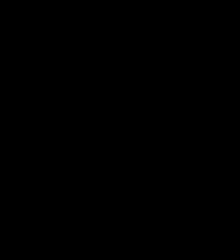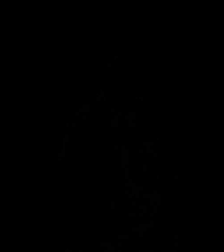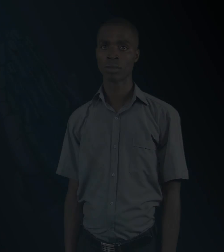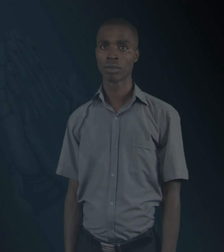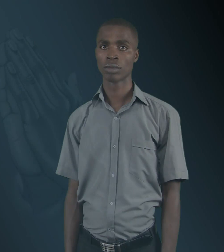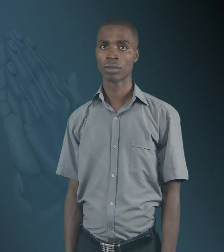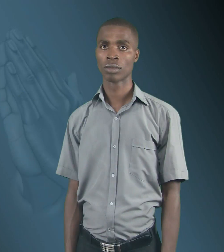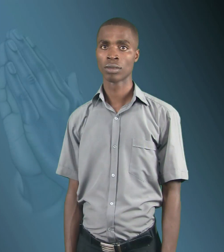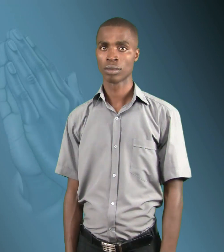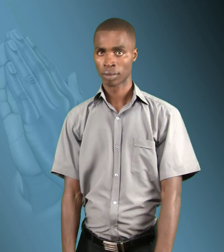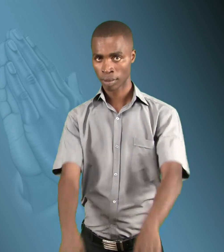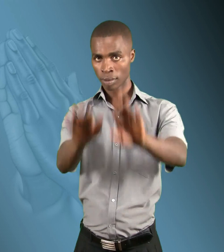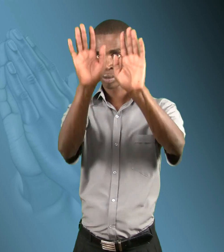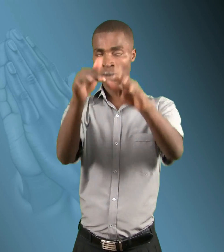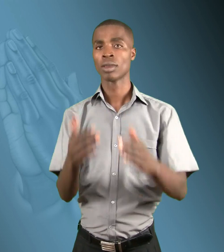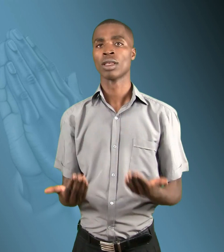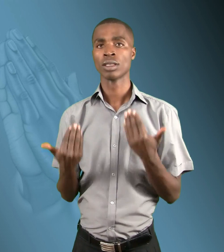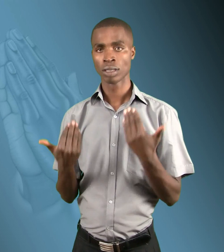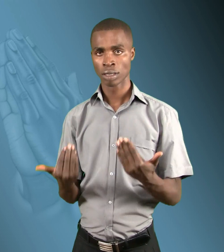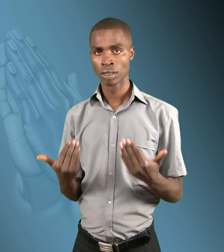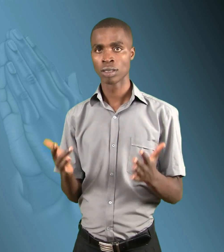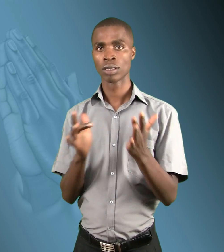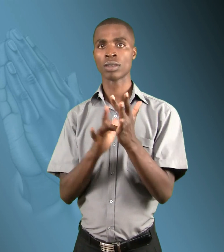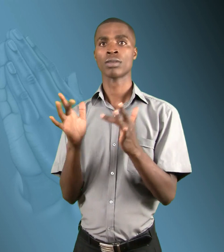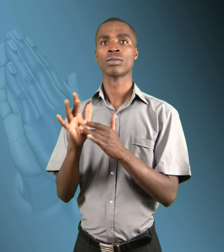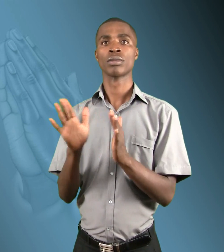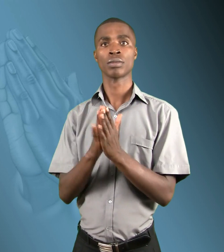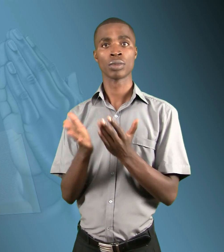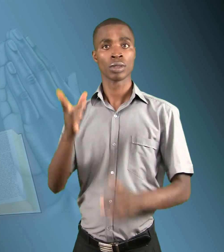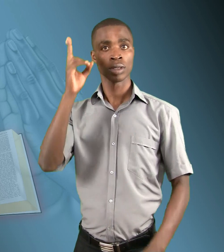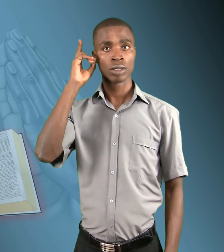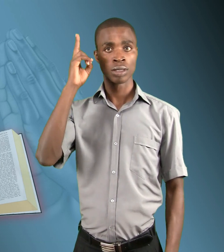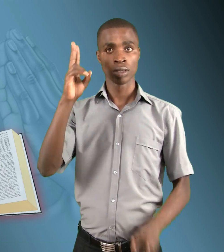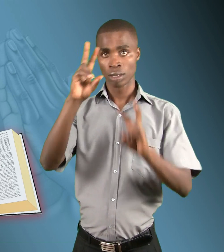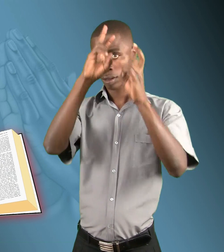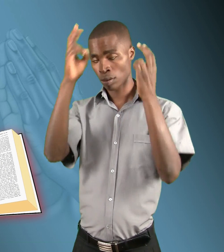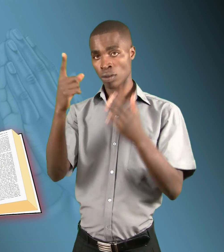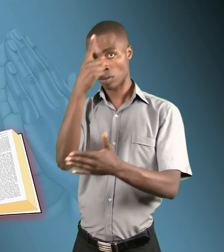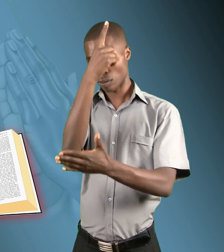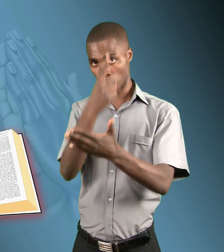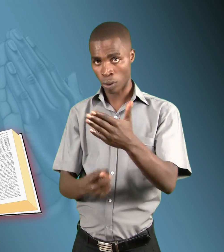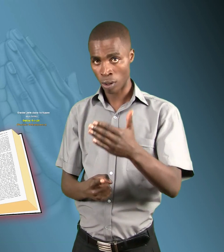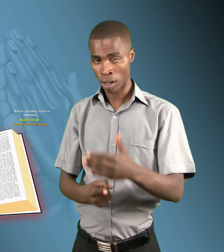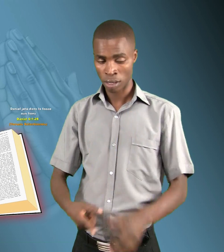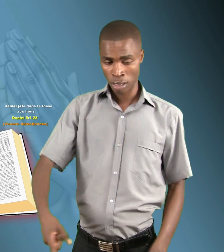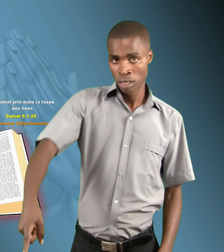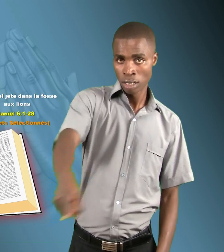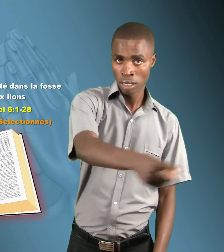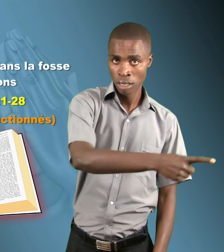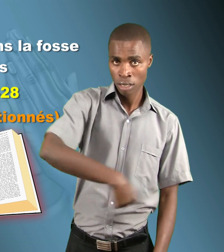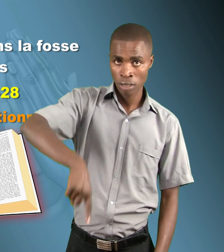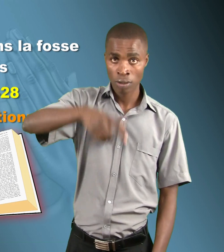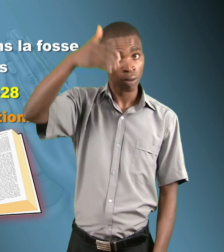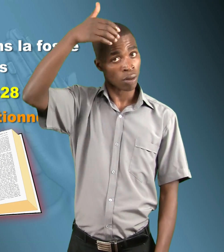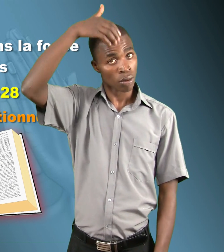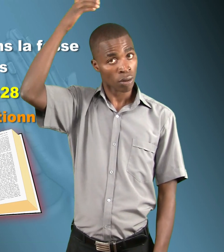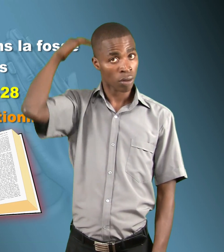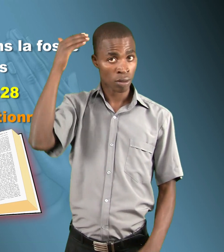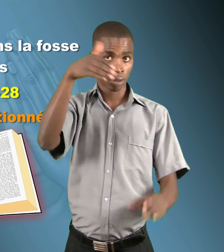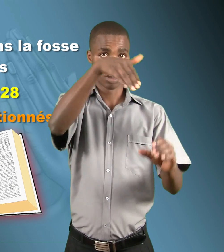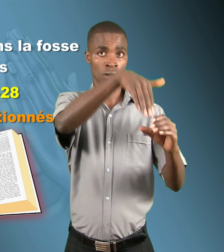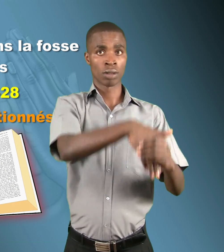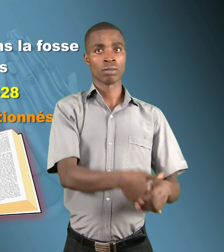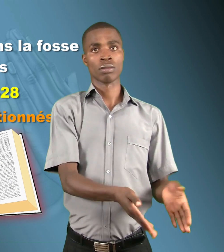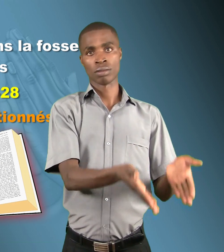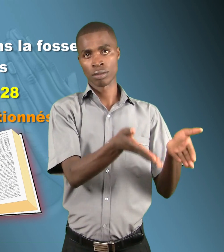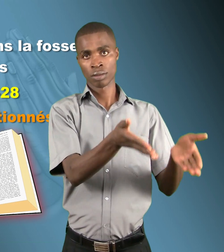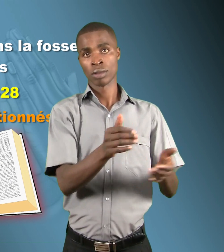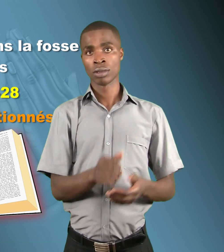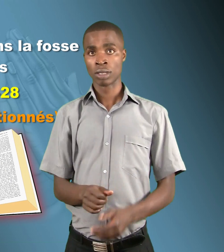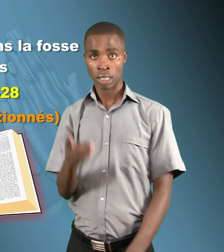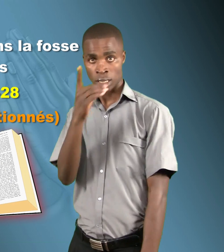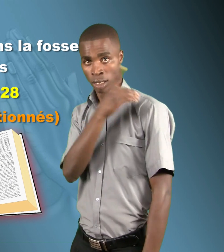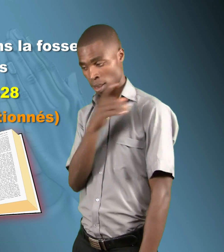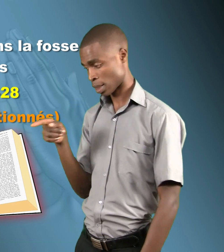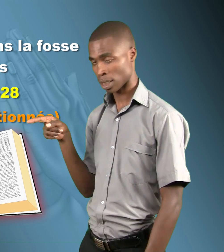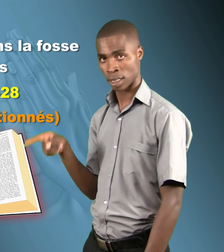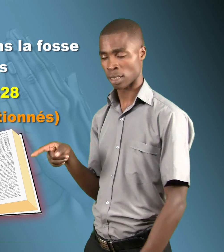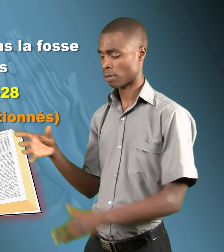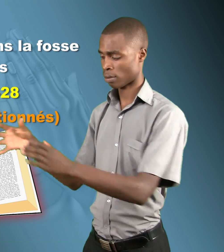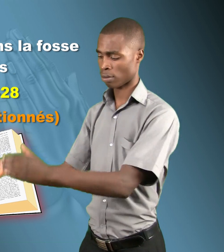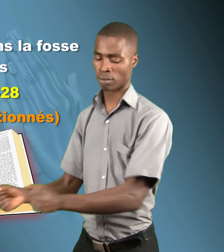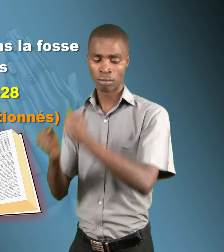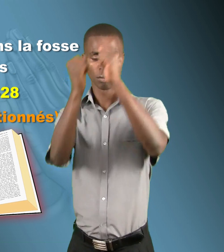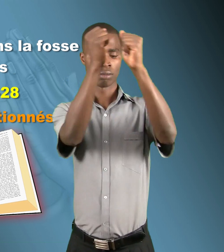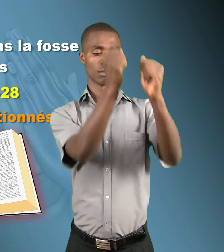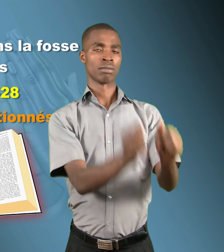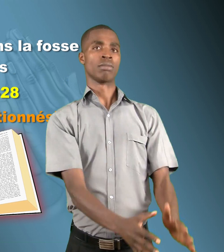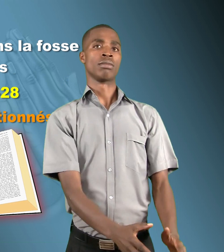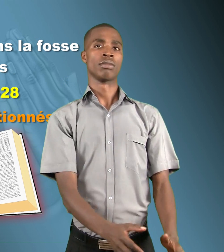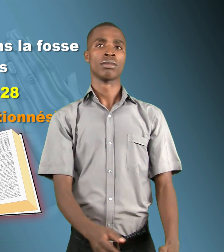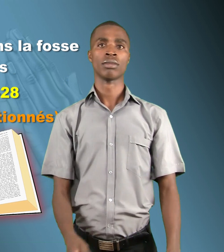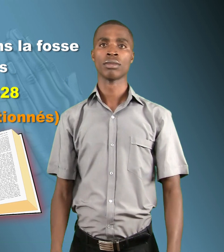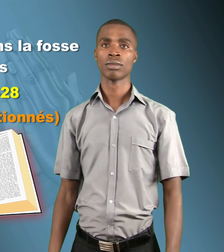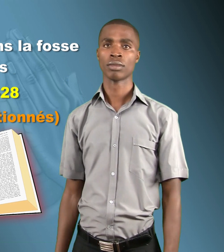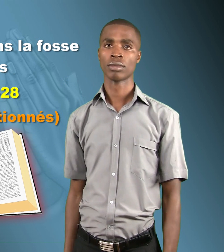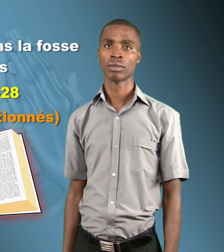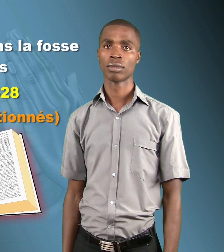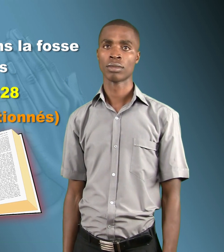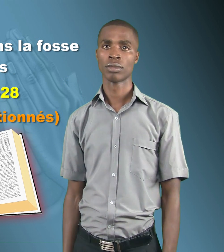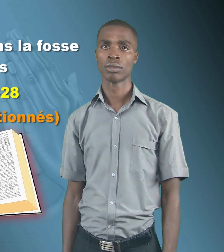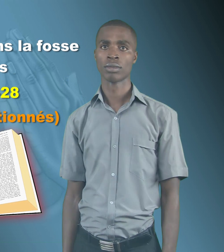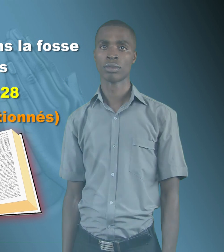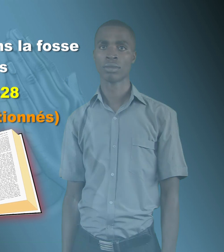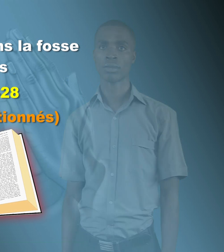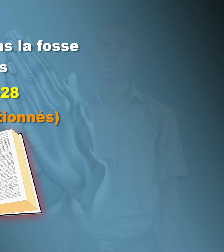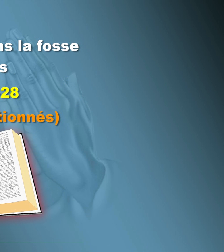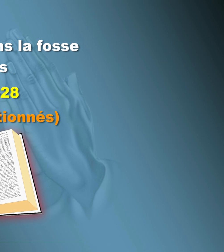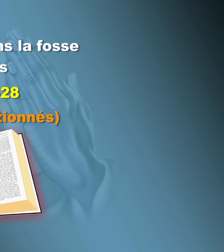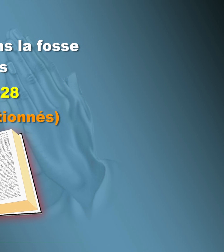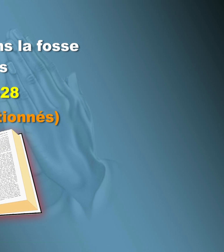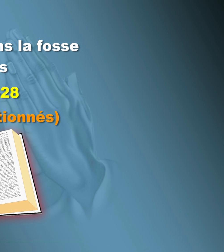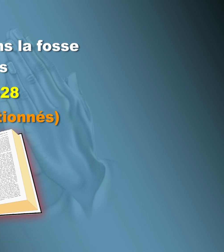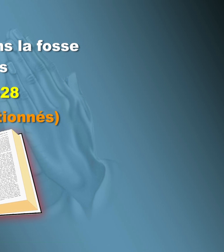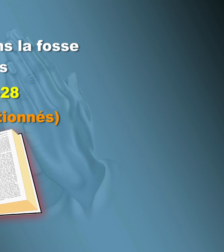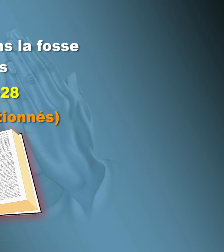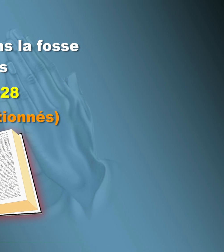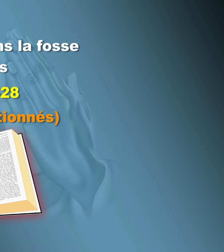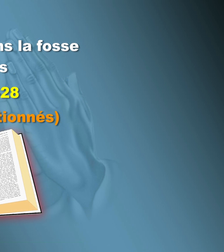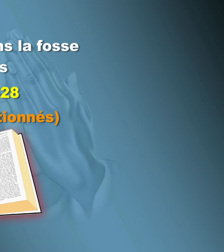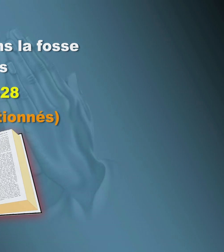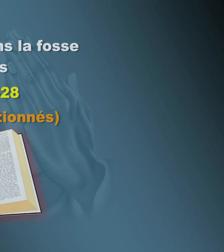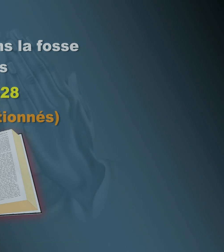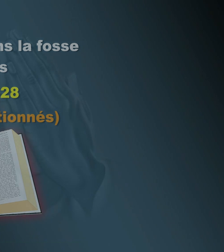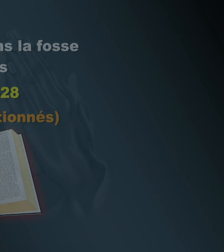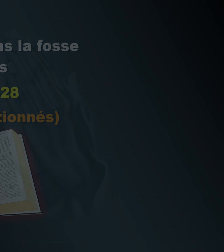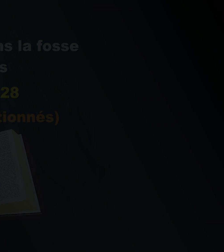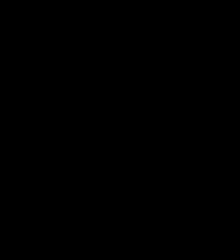Daniel thrown into the lions' den